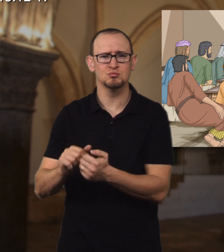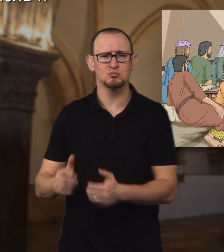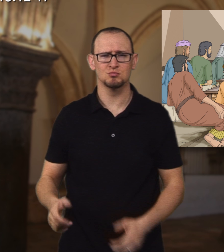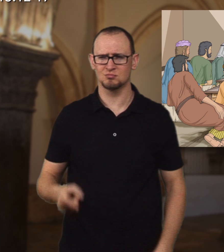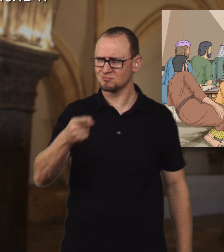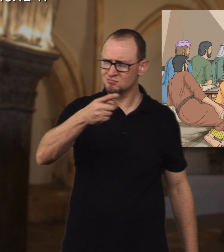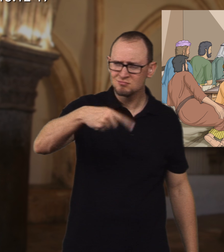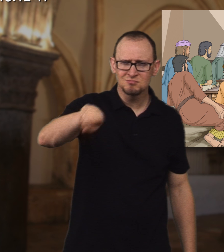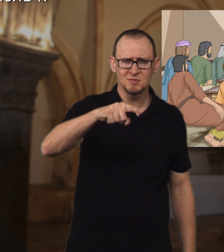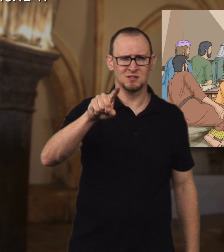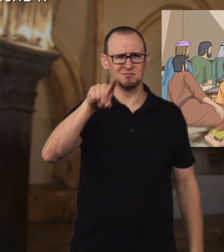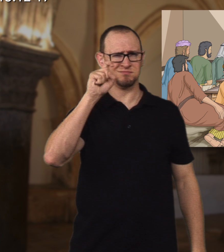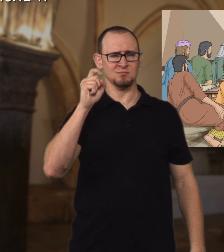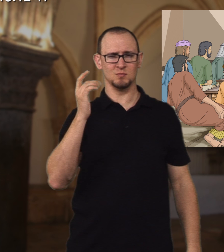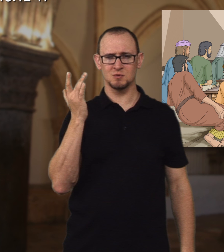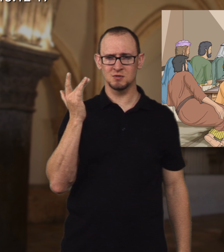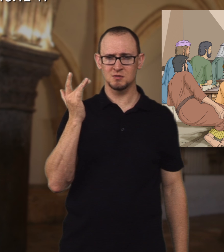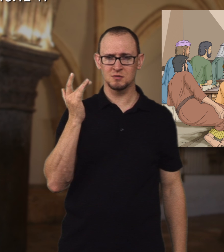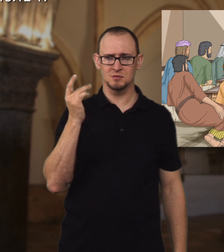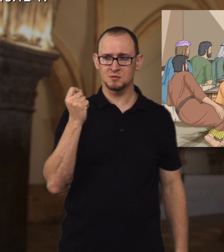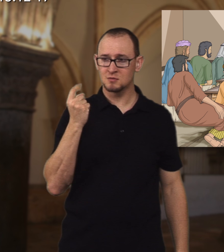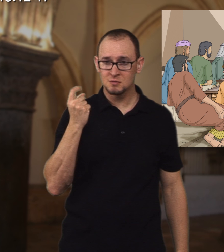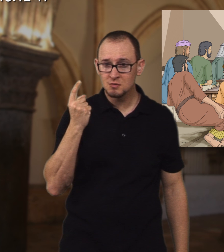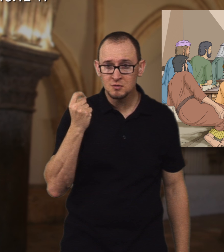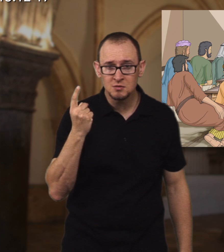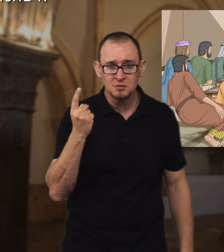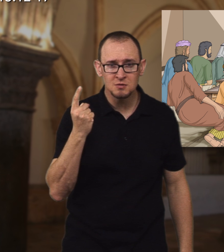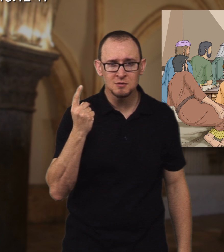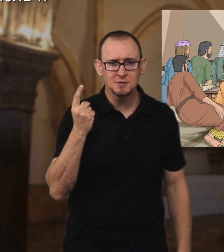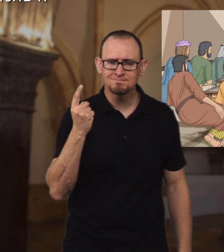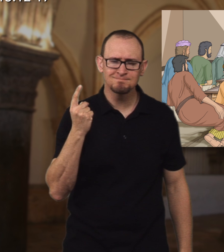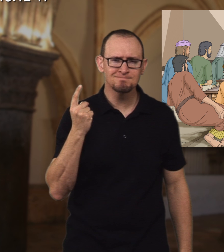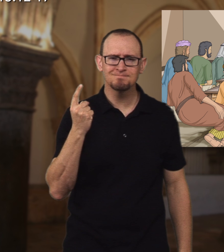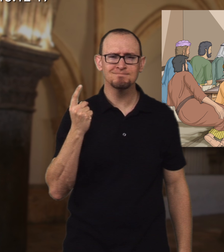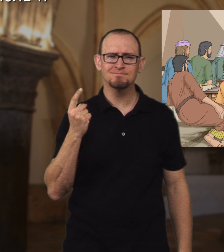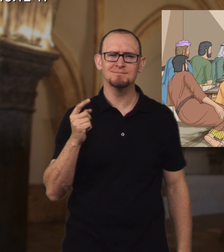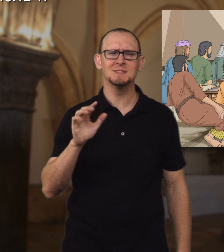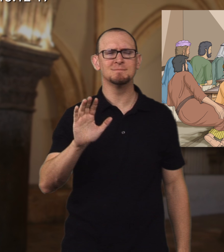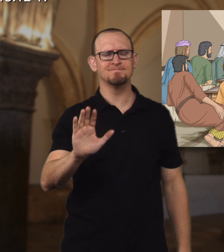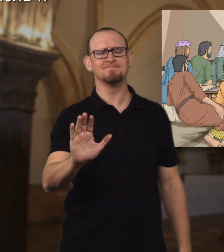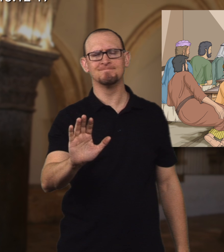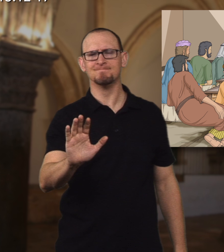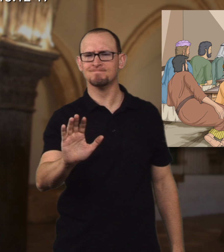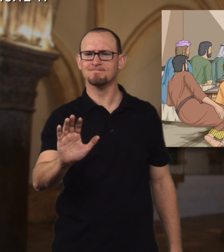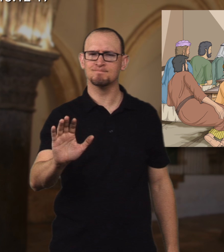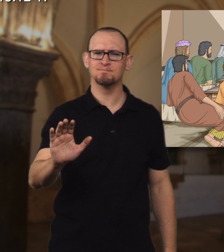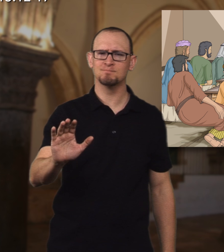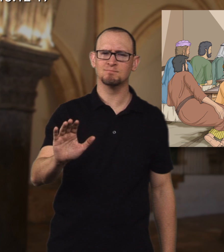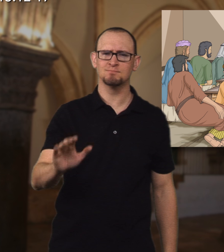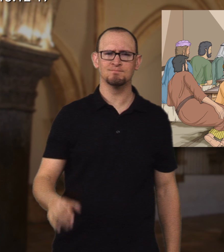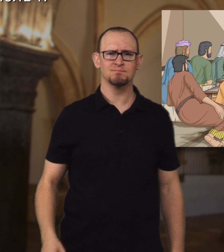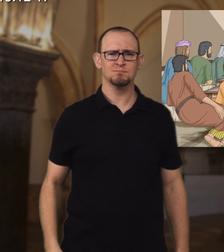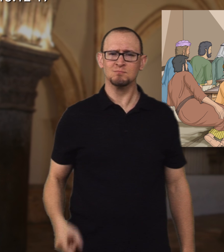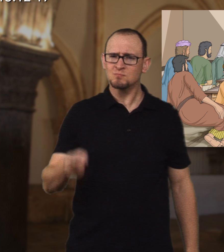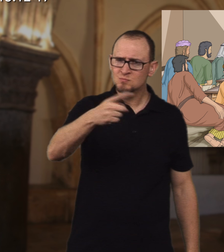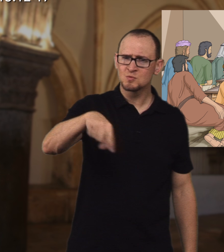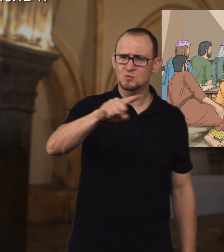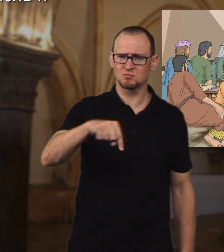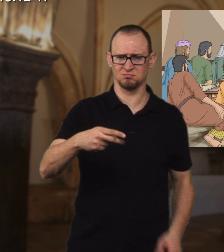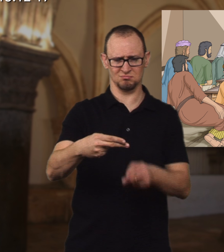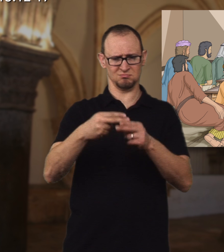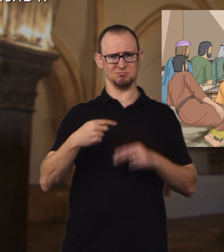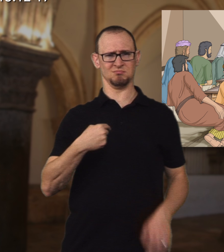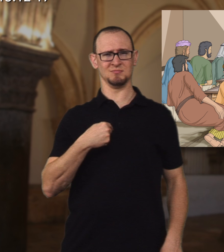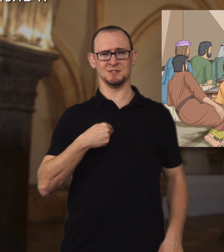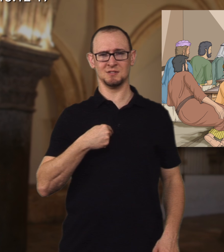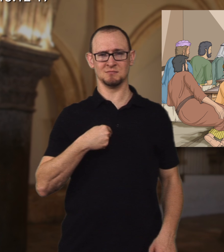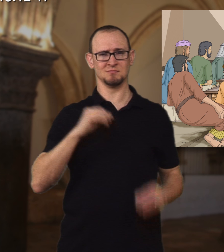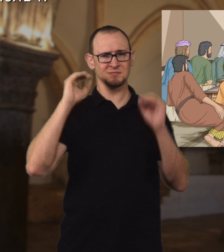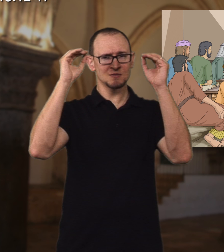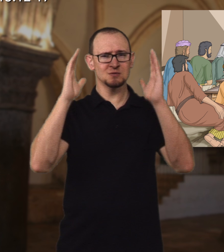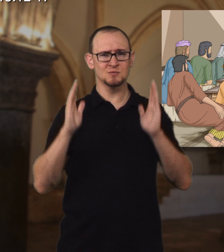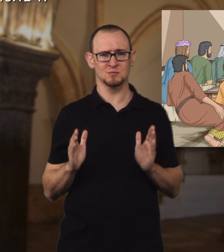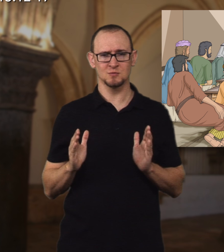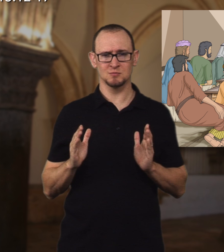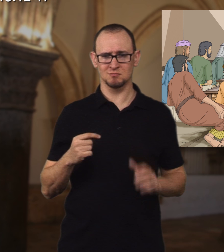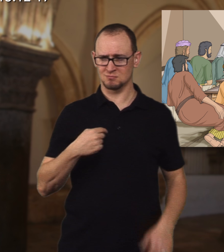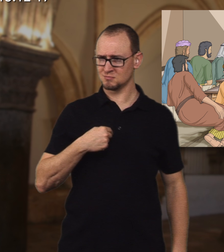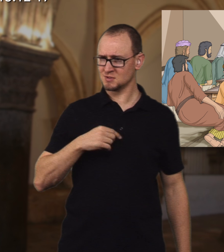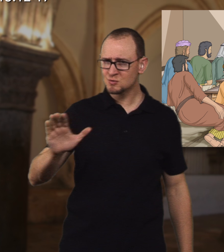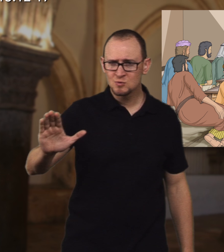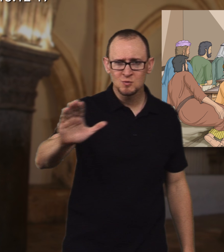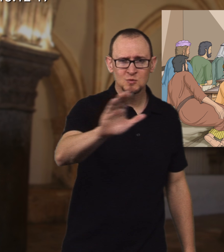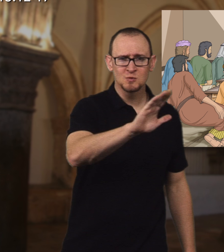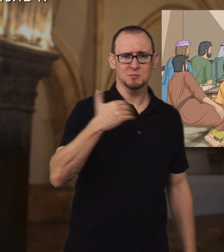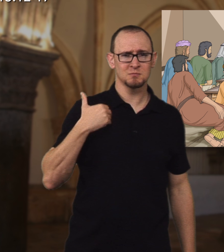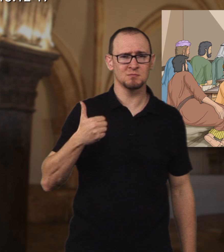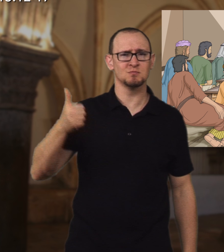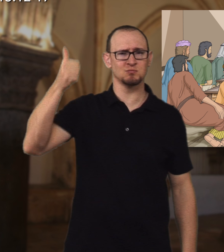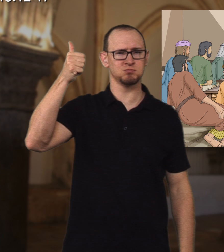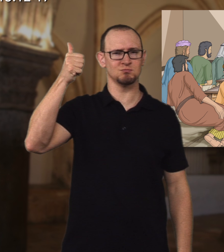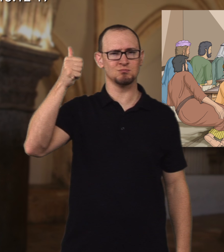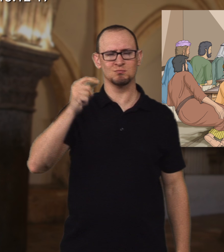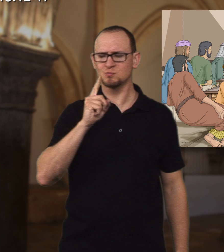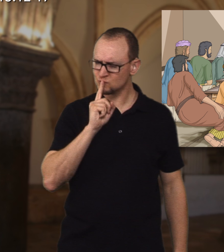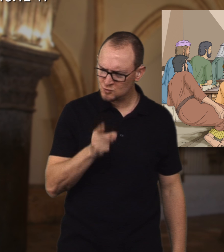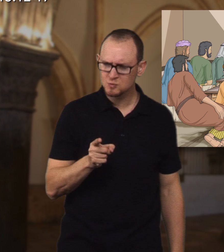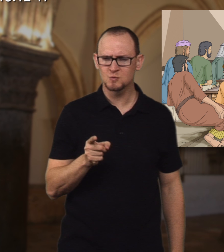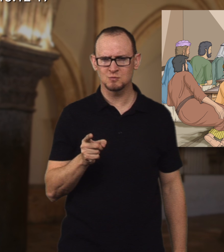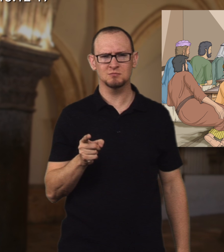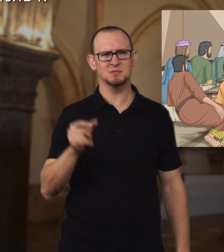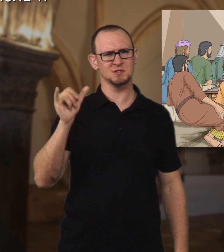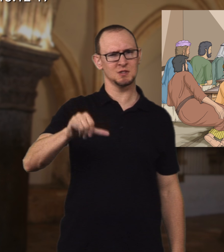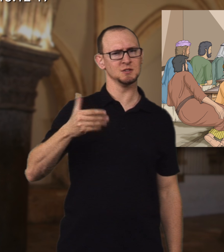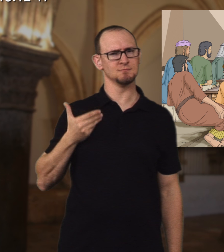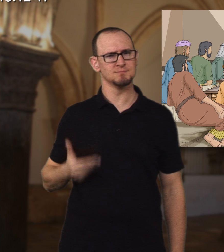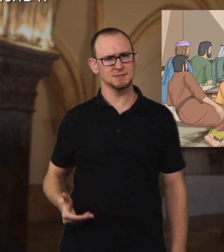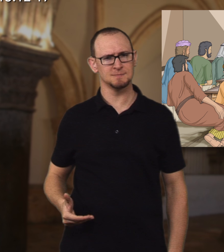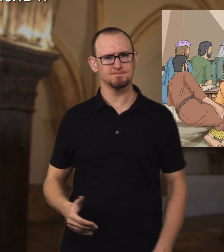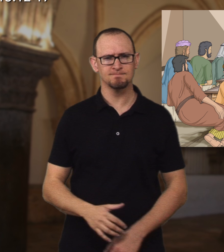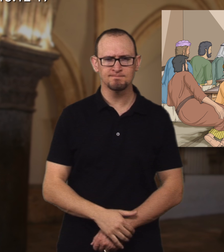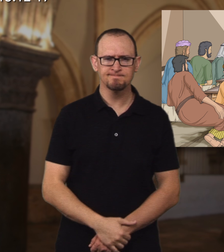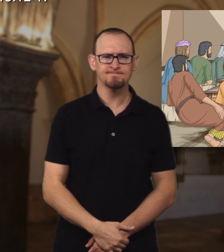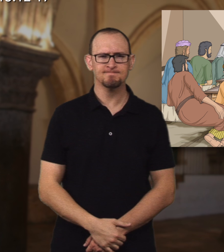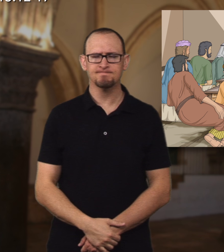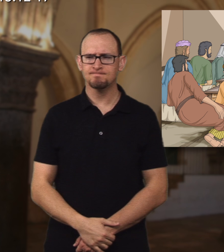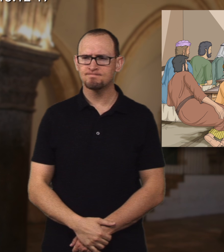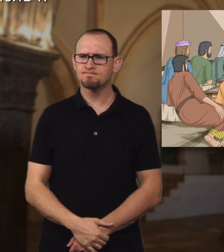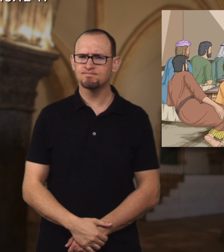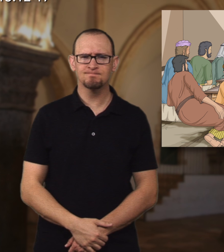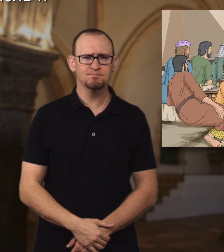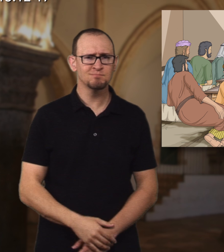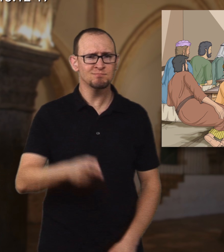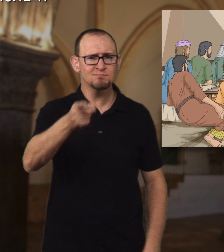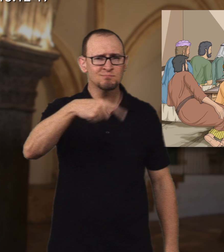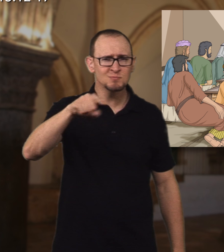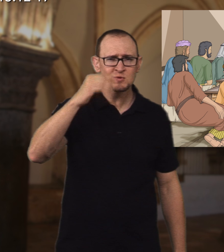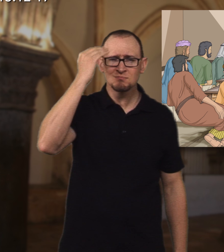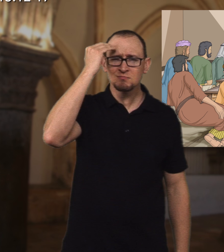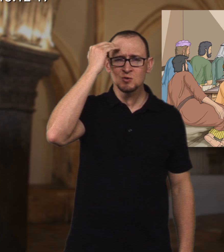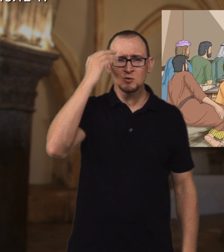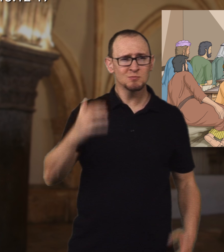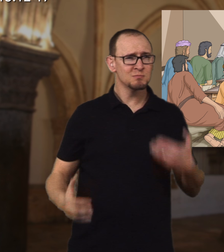You call Me Teacher and Lord, and rightly so, because I am.